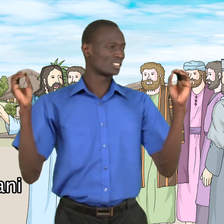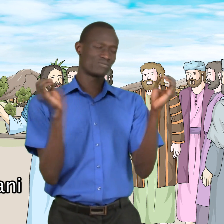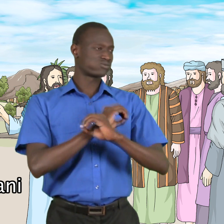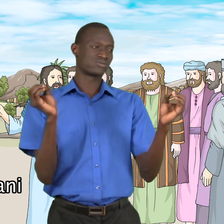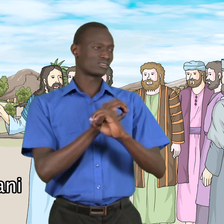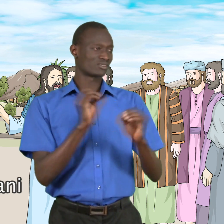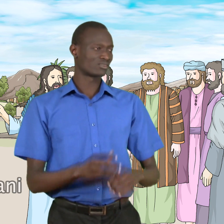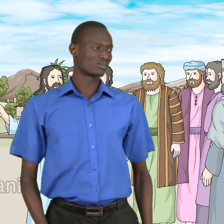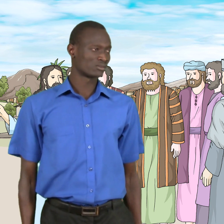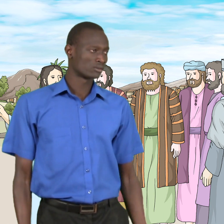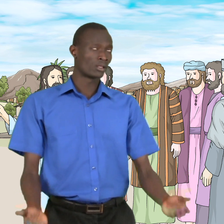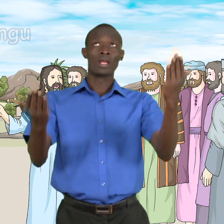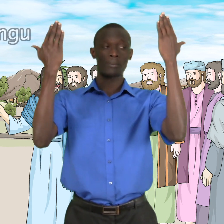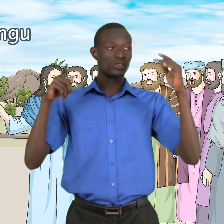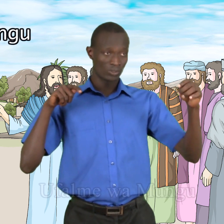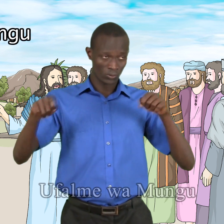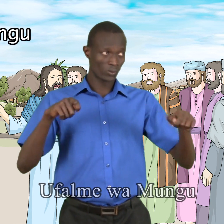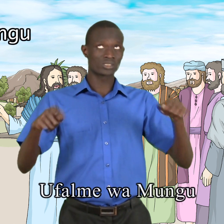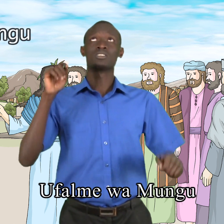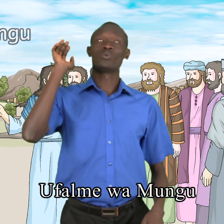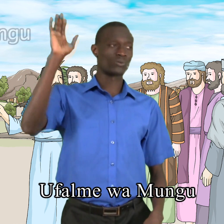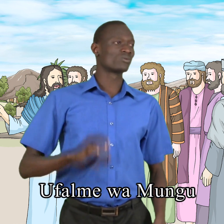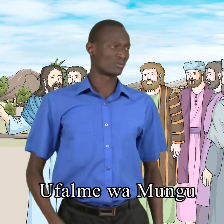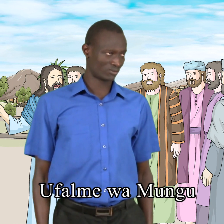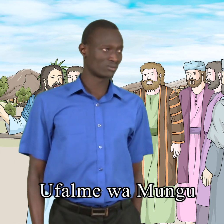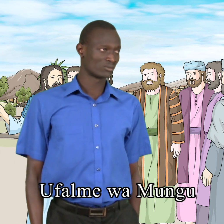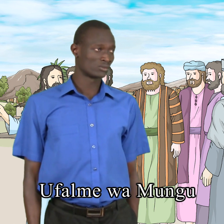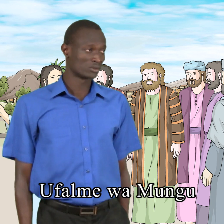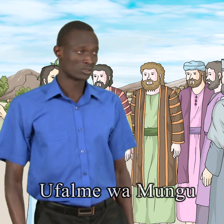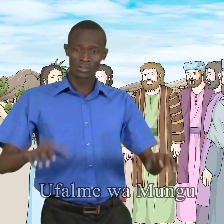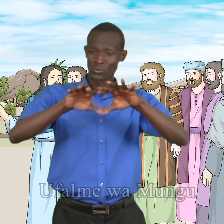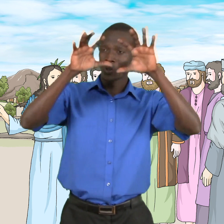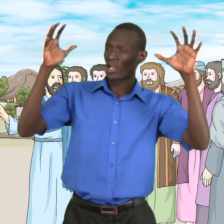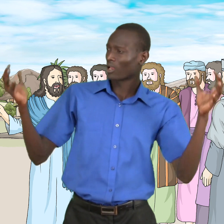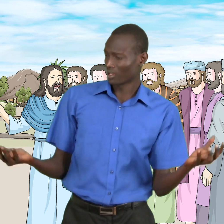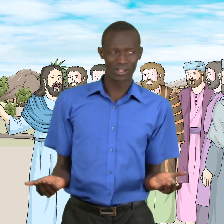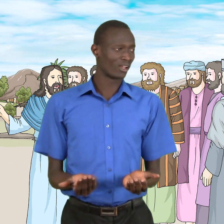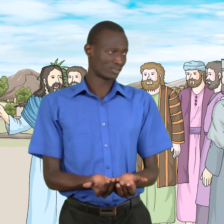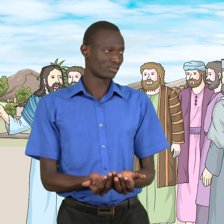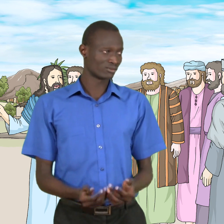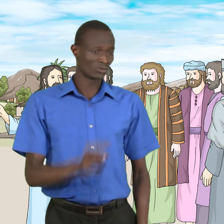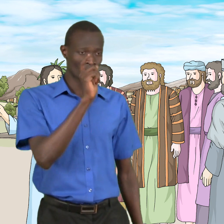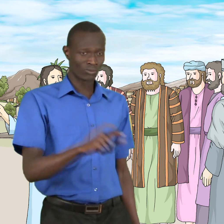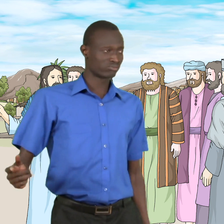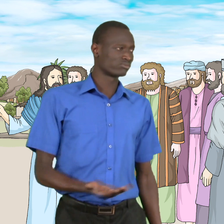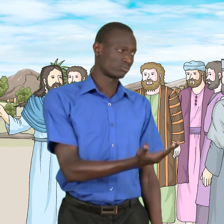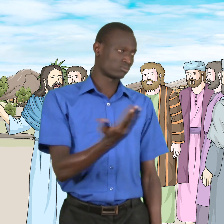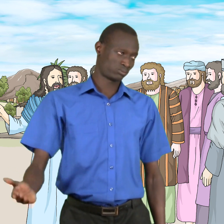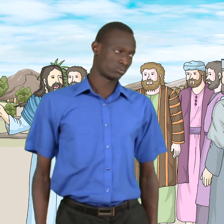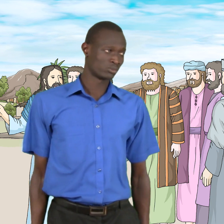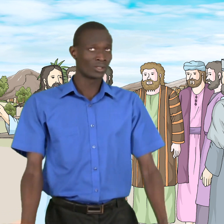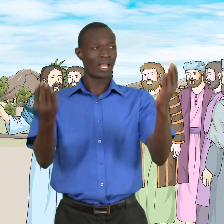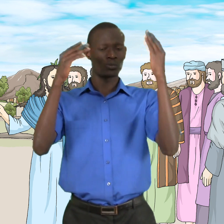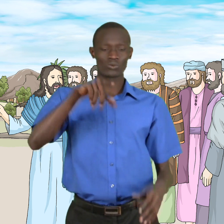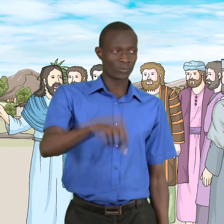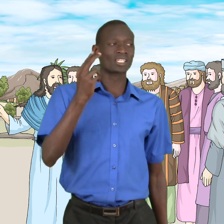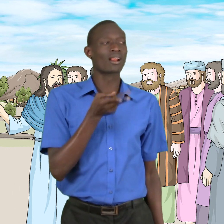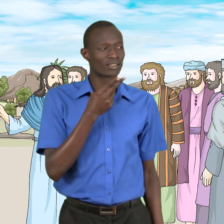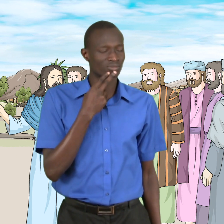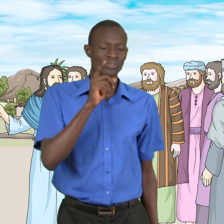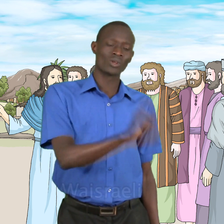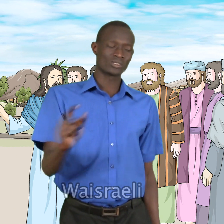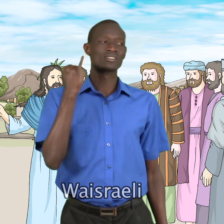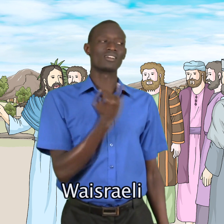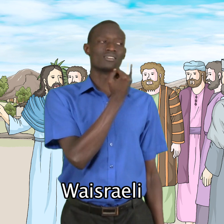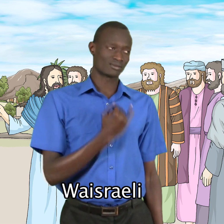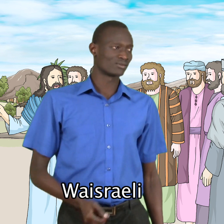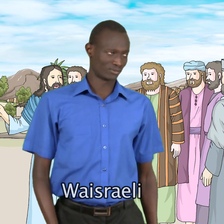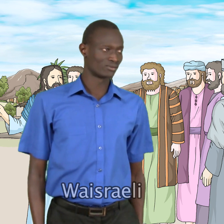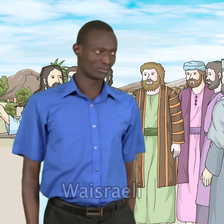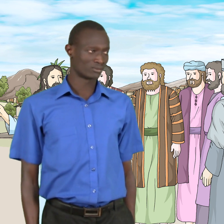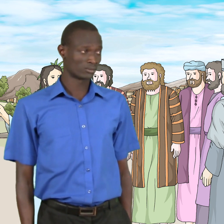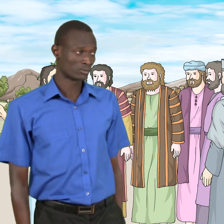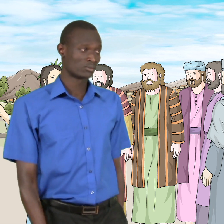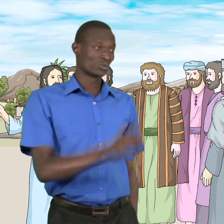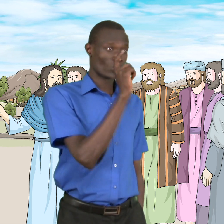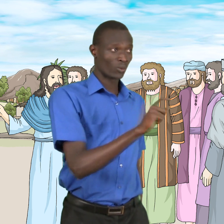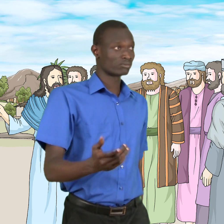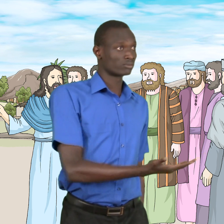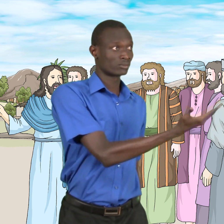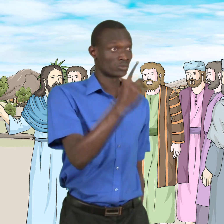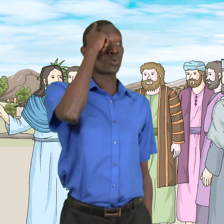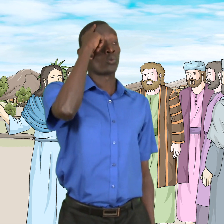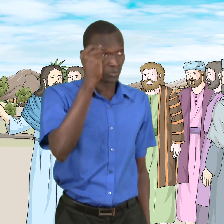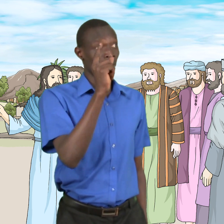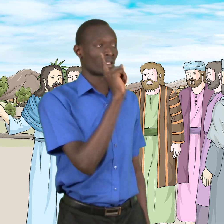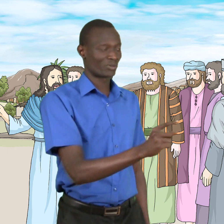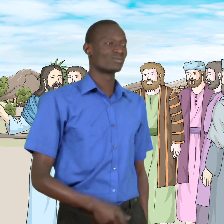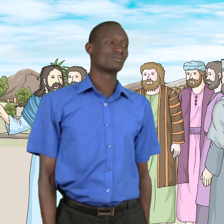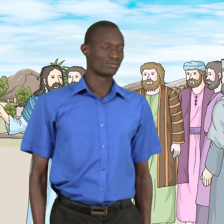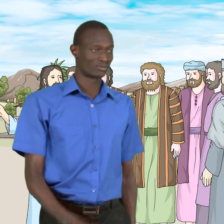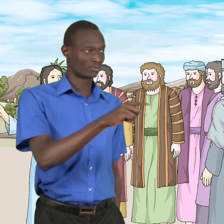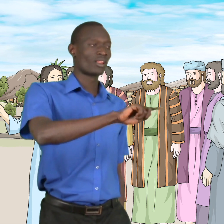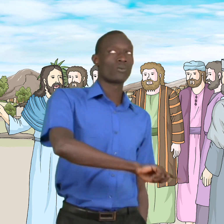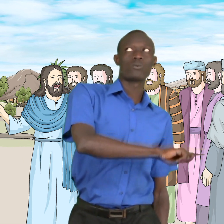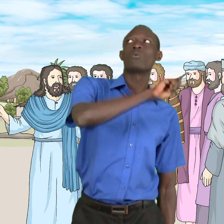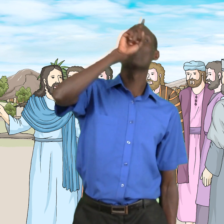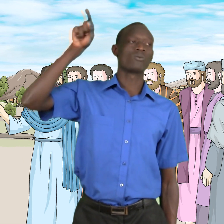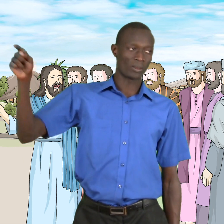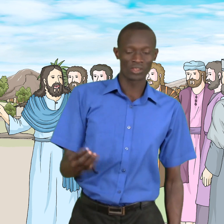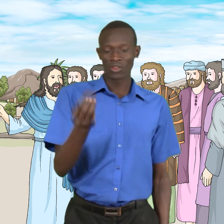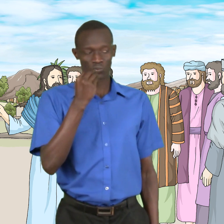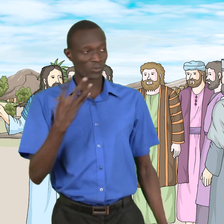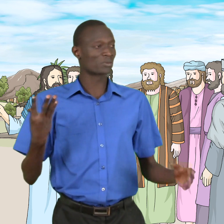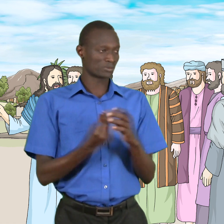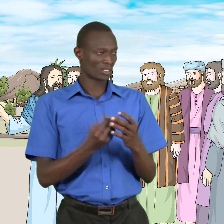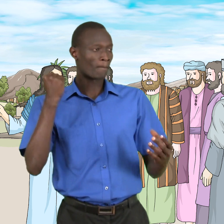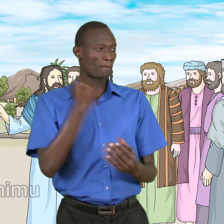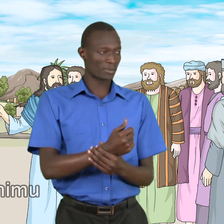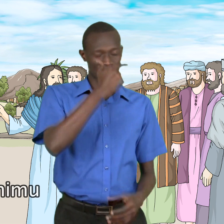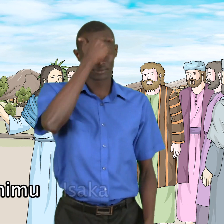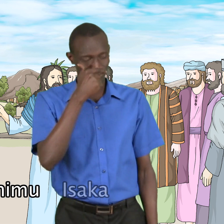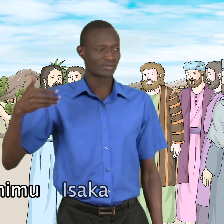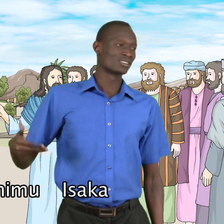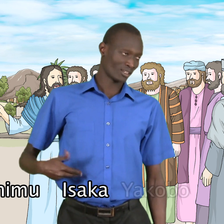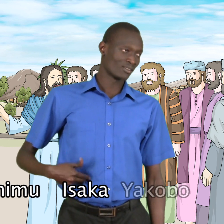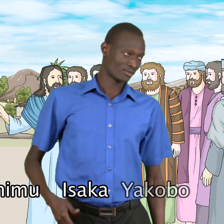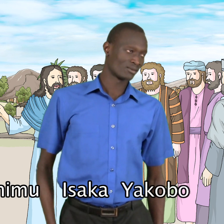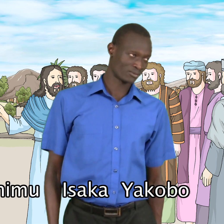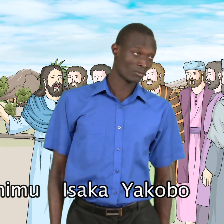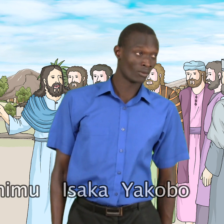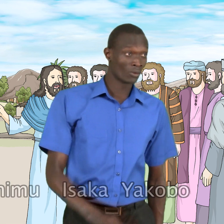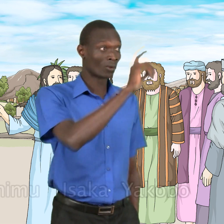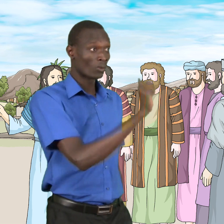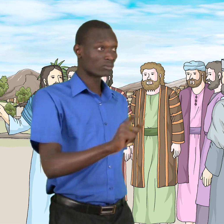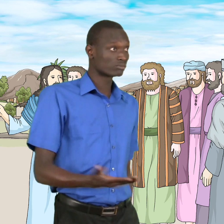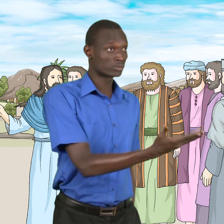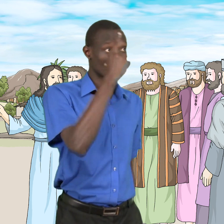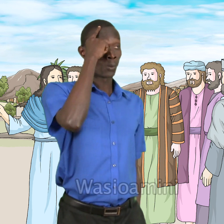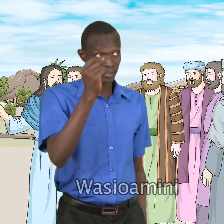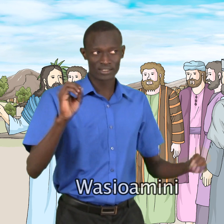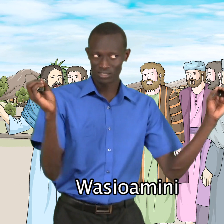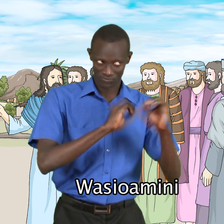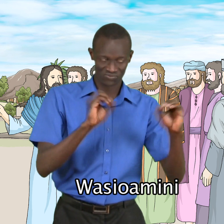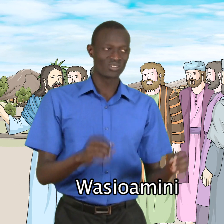I say to you that many will come from the east and the west to share the banquet with Abraham, Isaac, and Jacob in the kingdom of heaven.